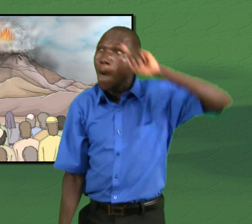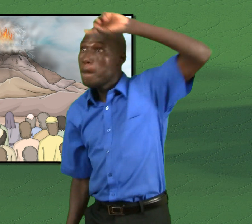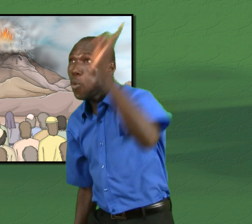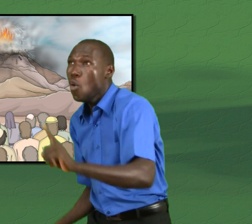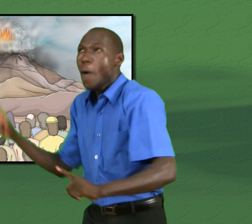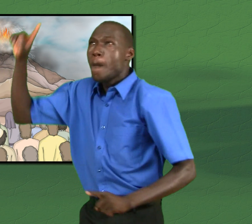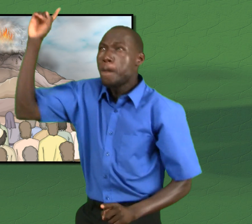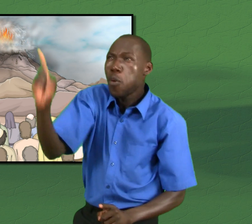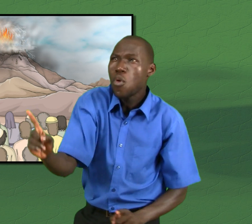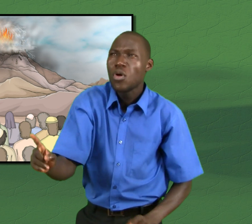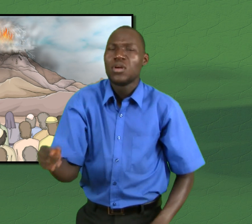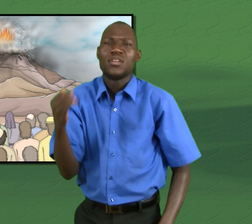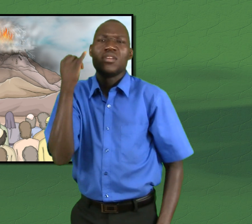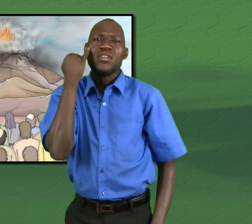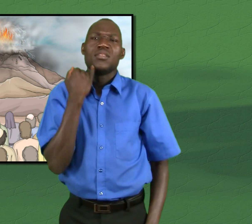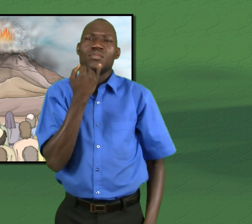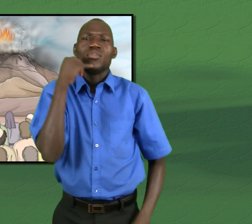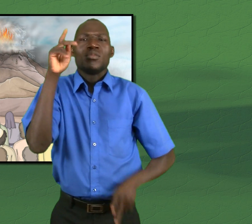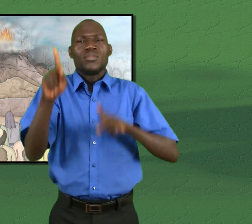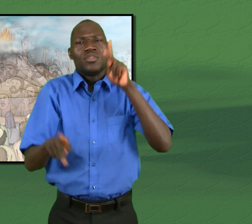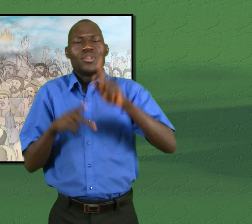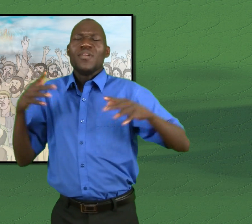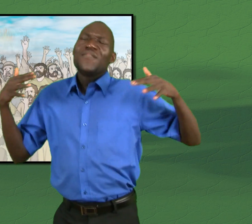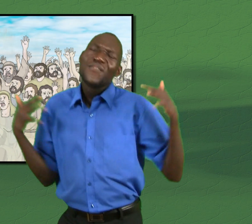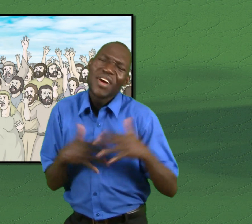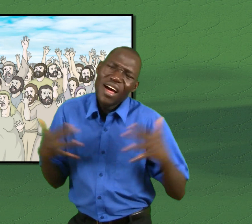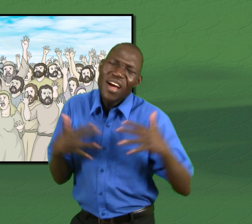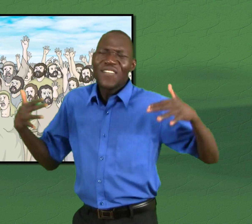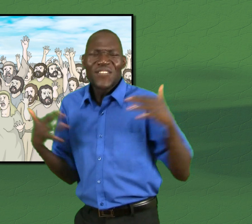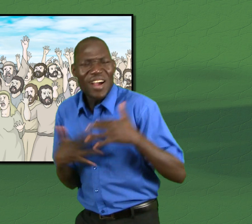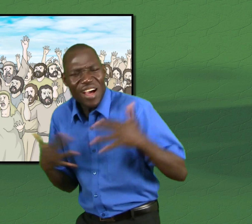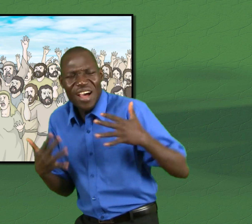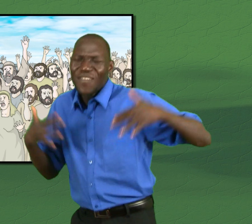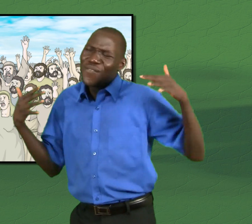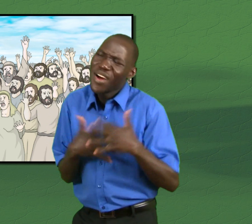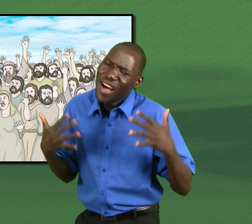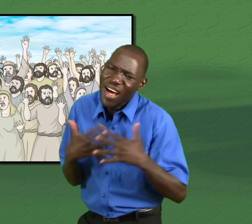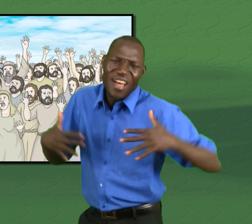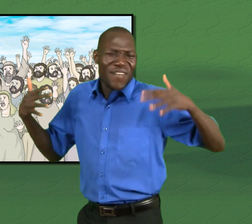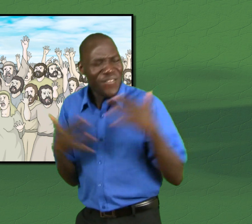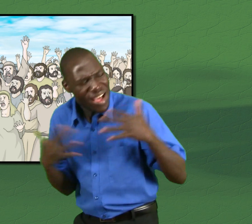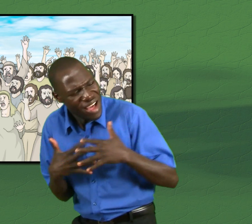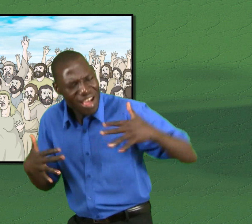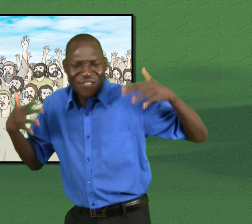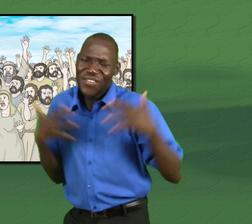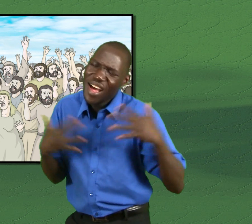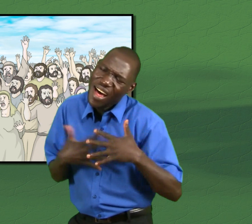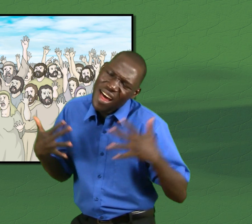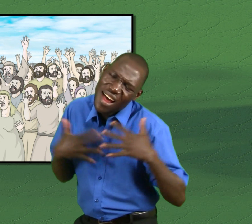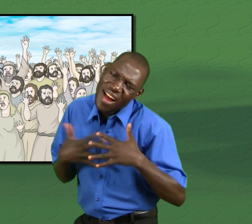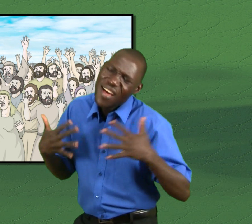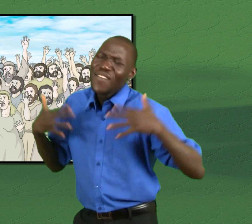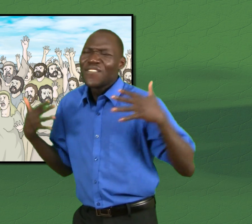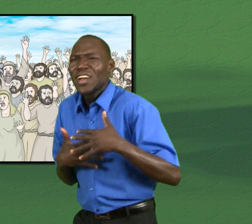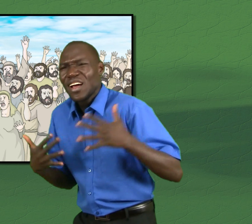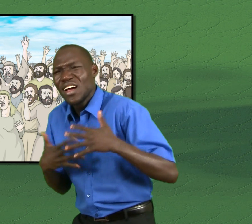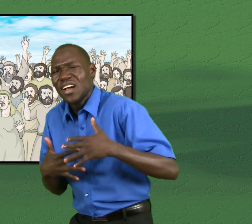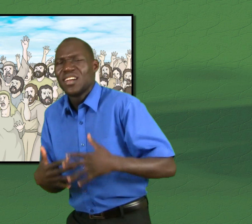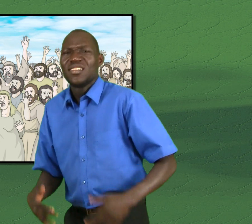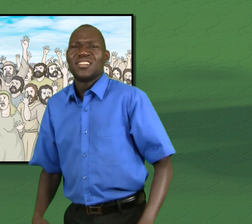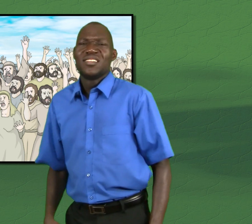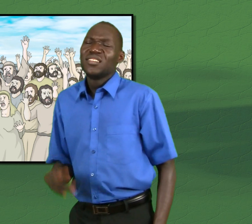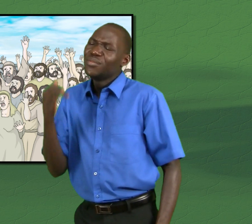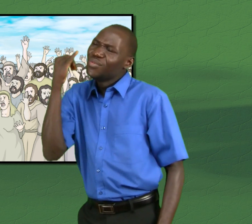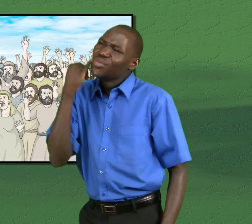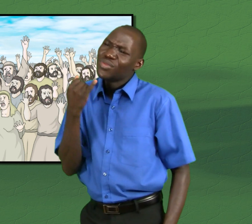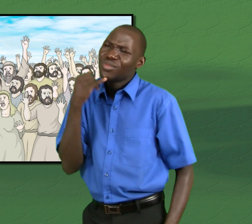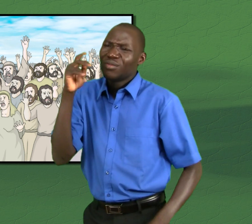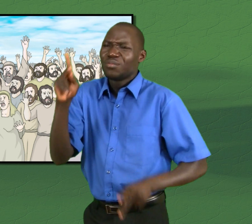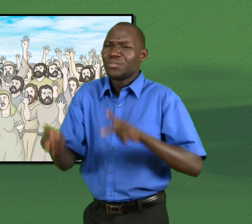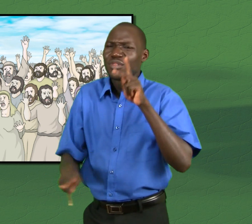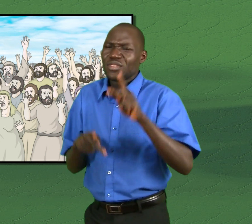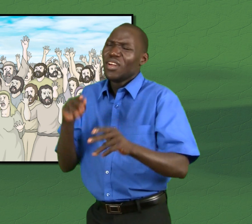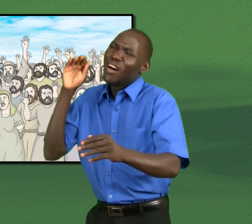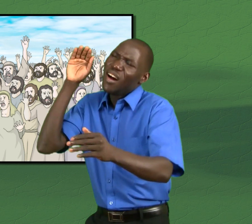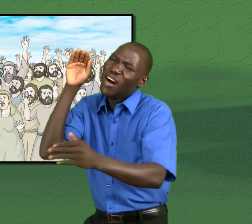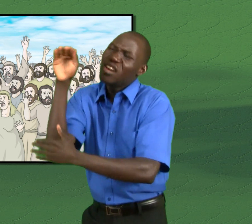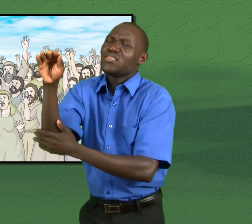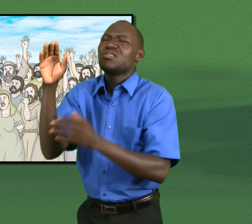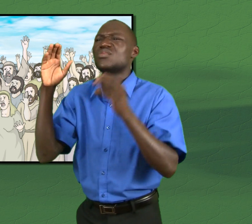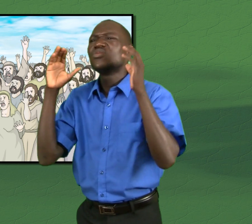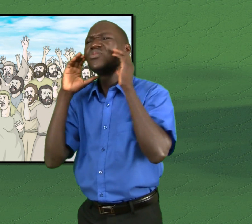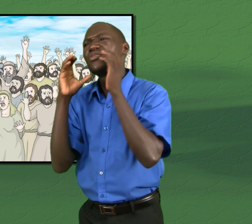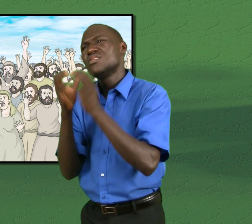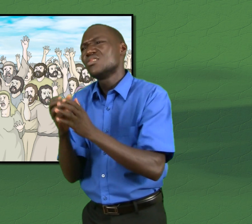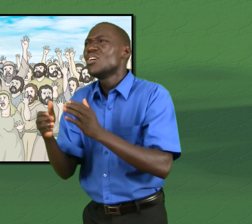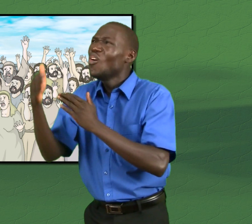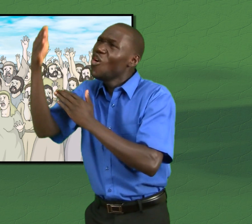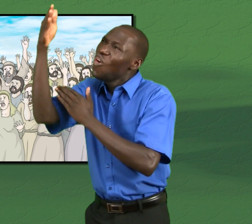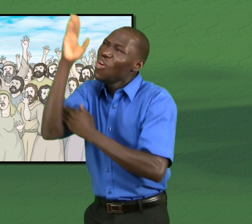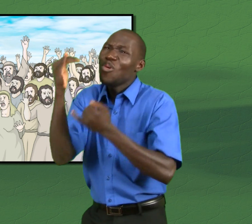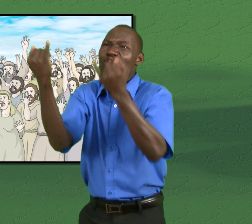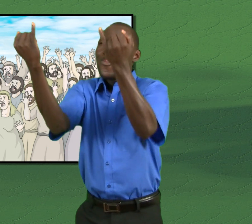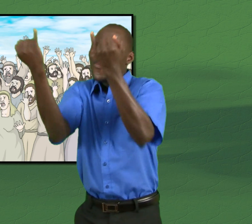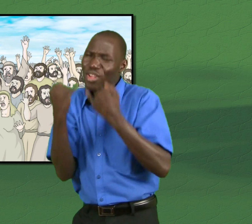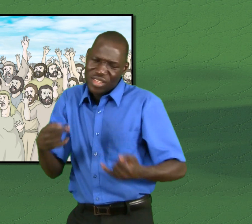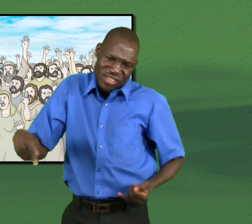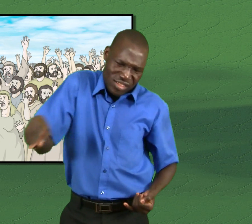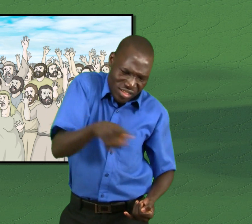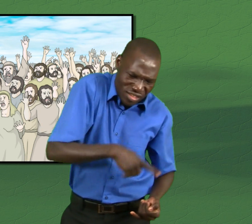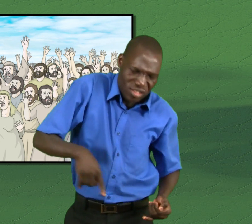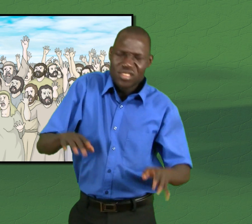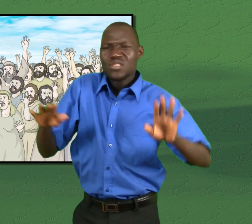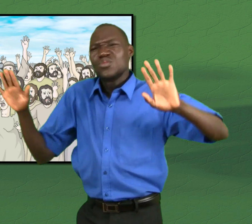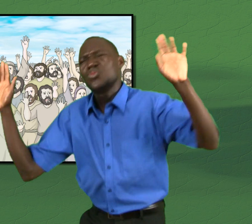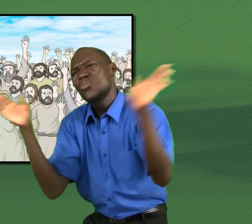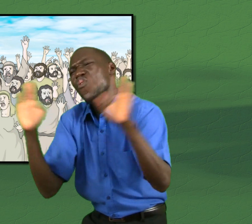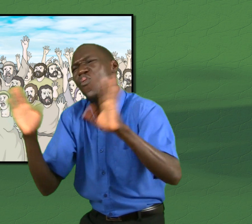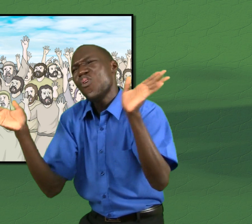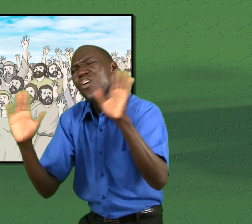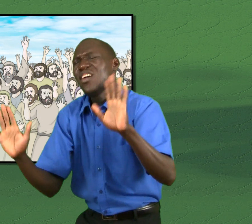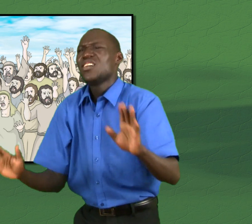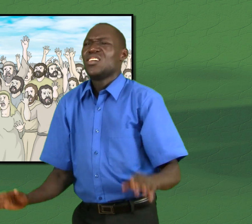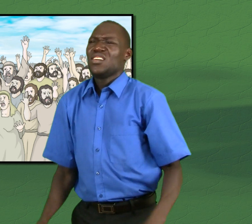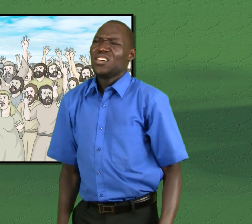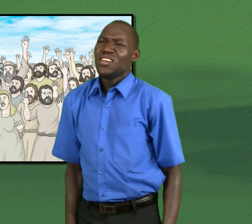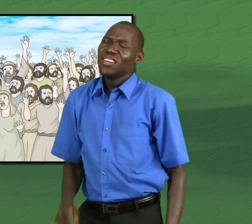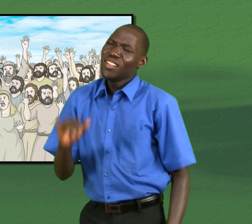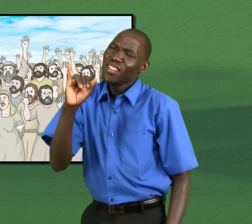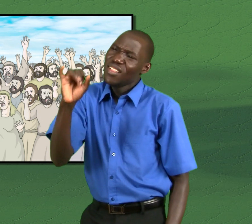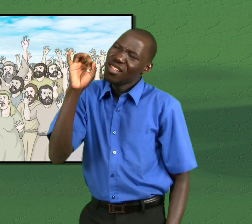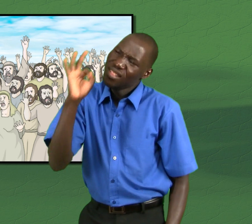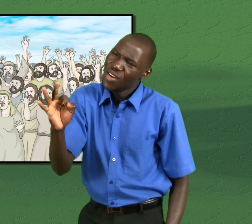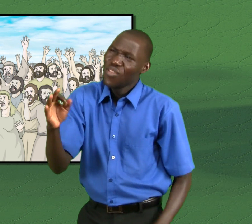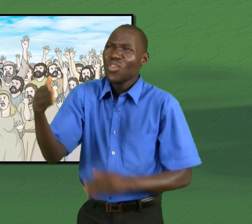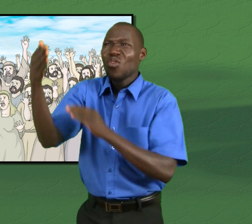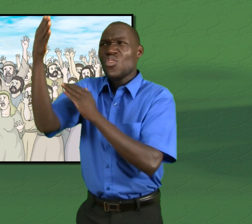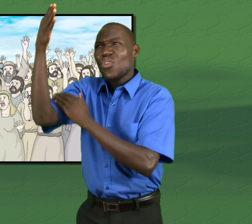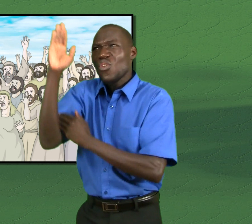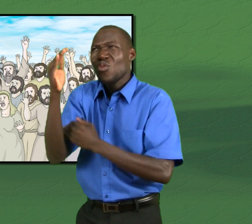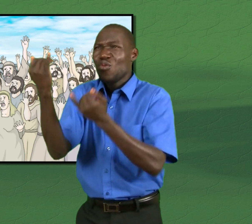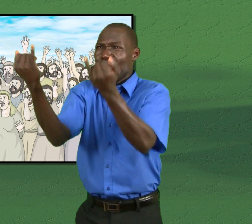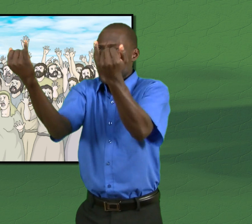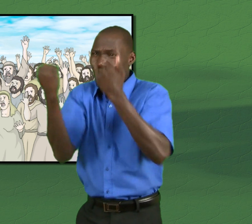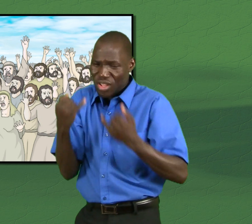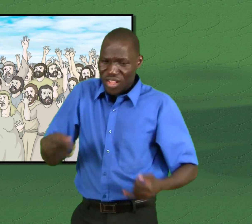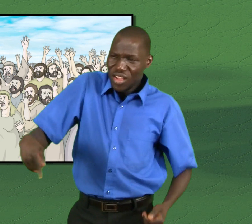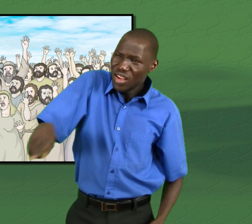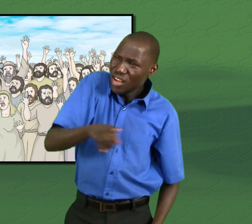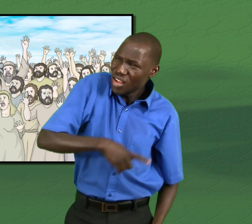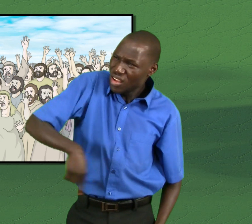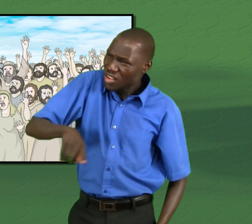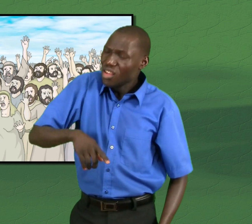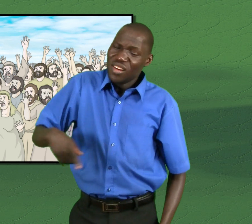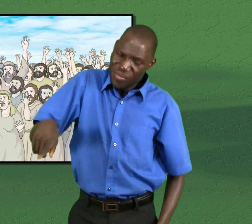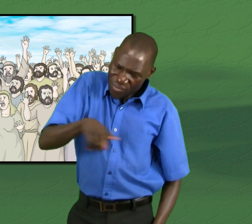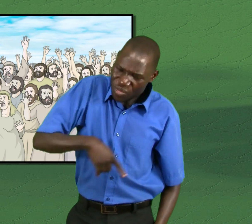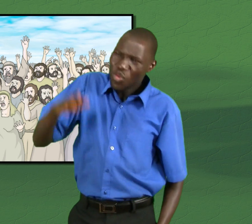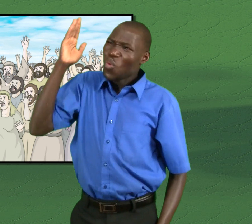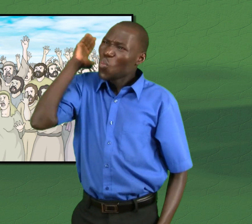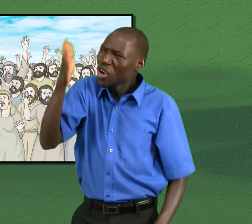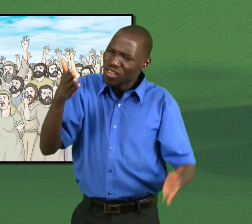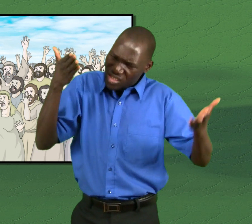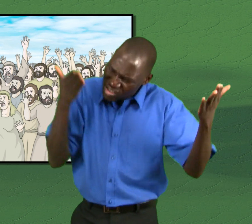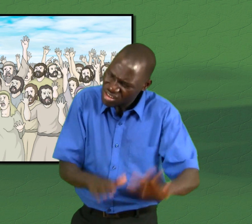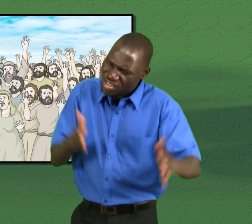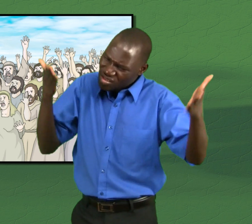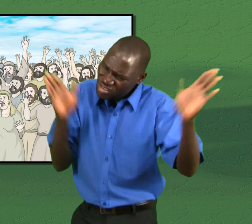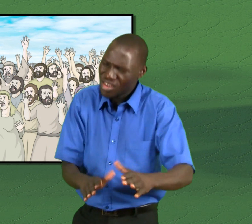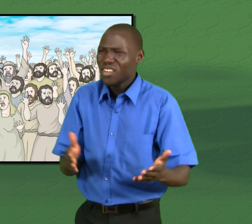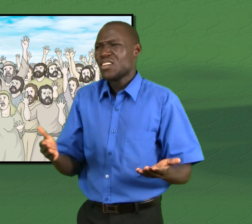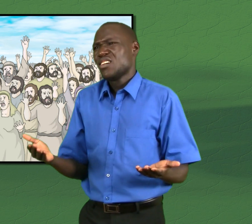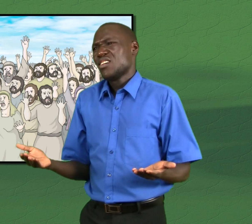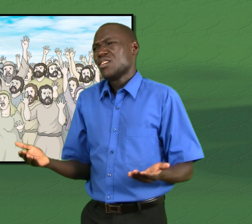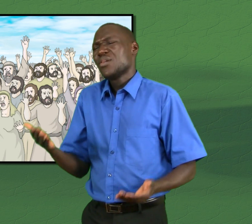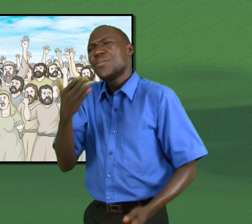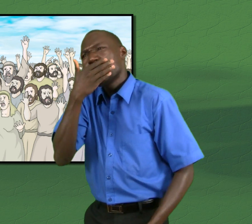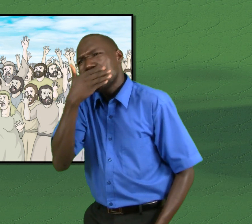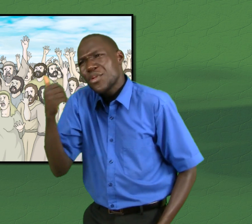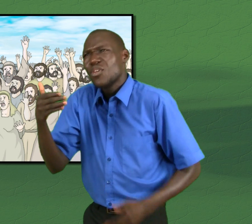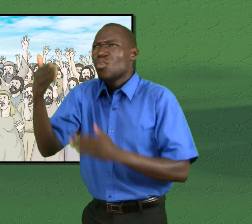“Speak to us yourself and we will listen,” they said to Moses.